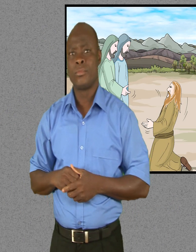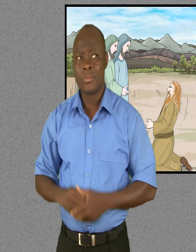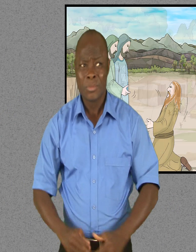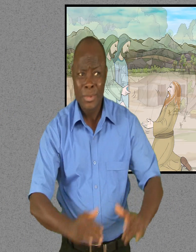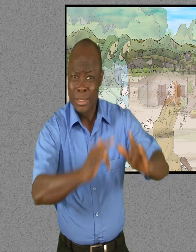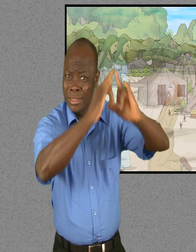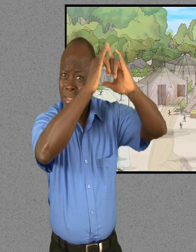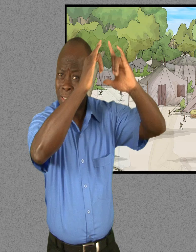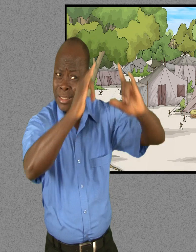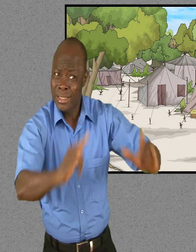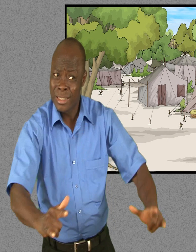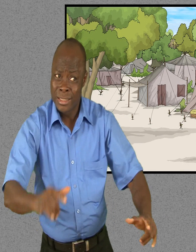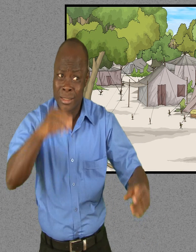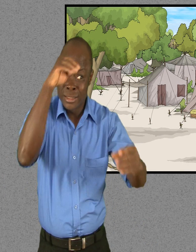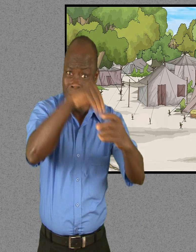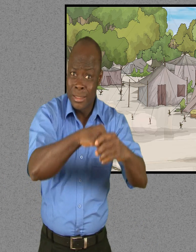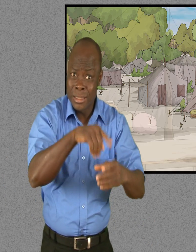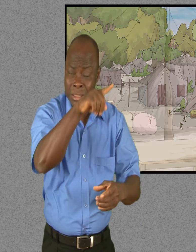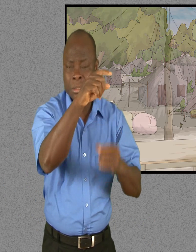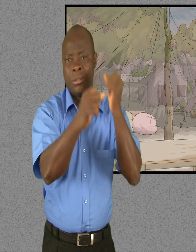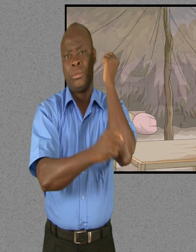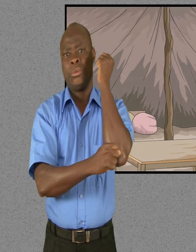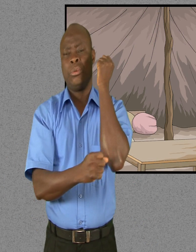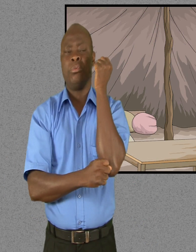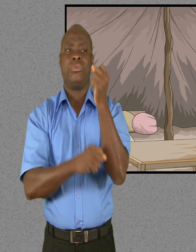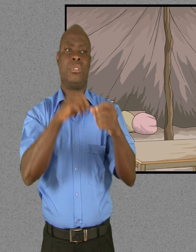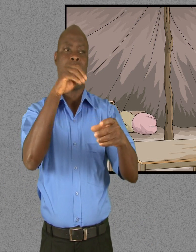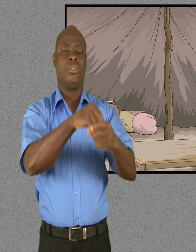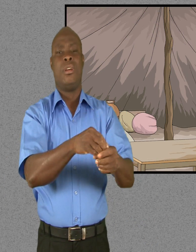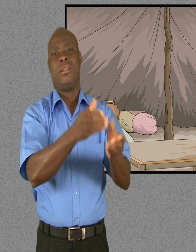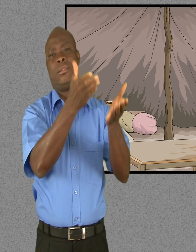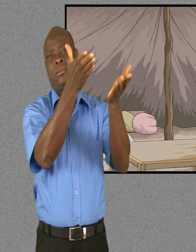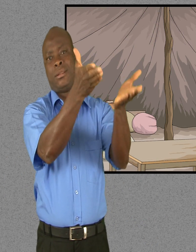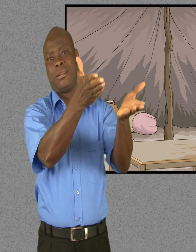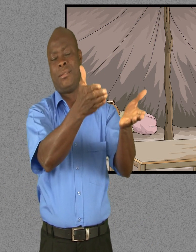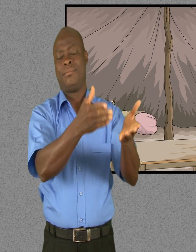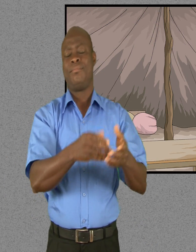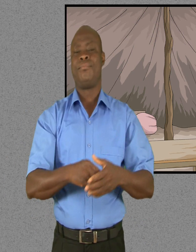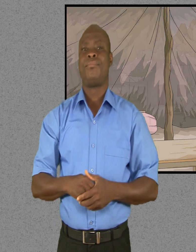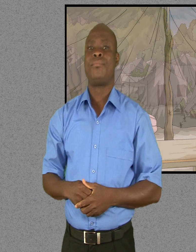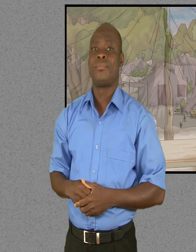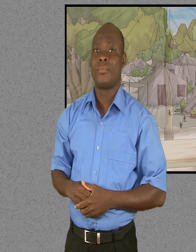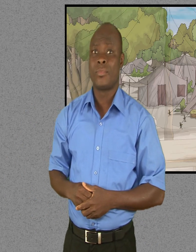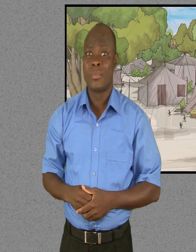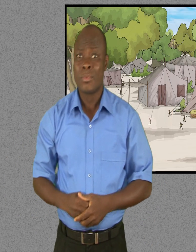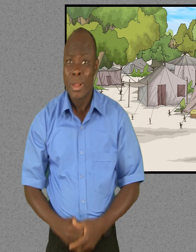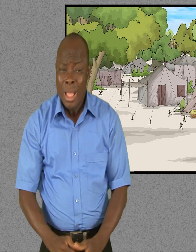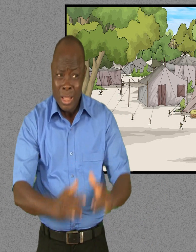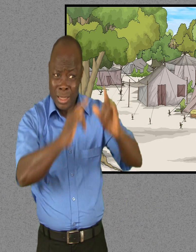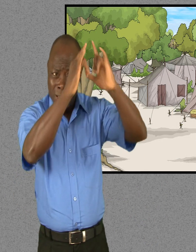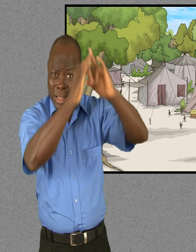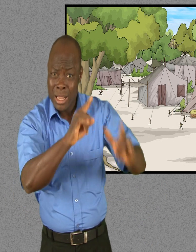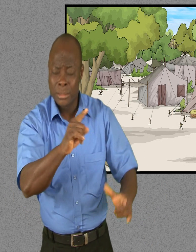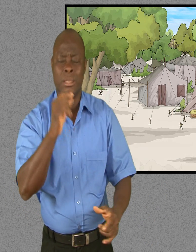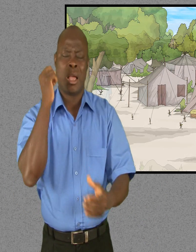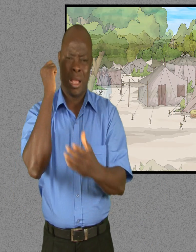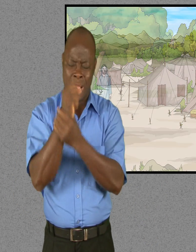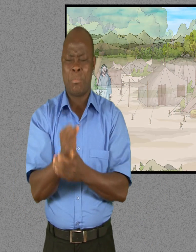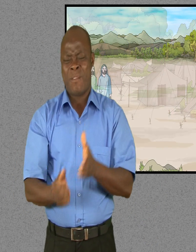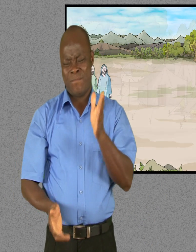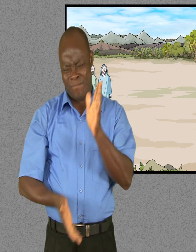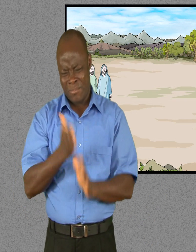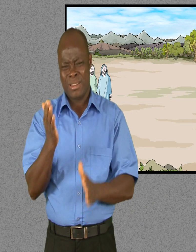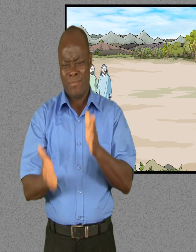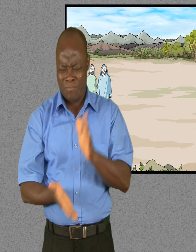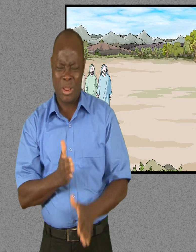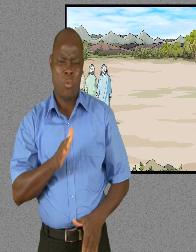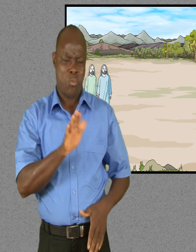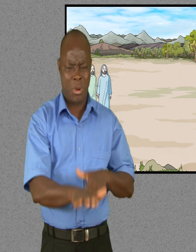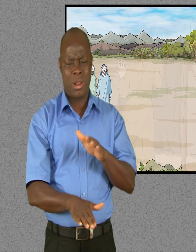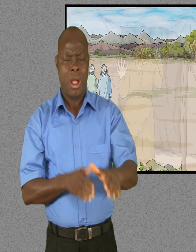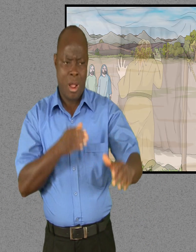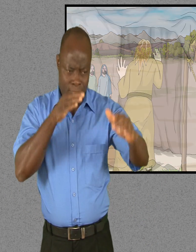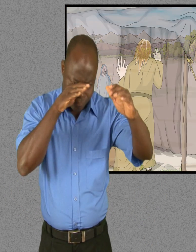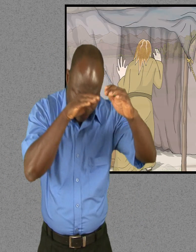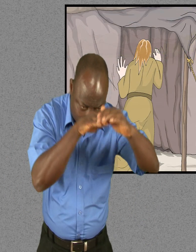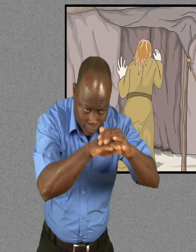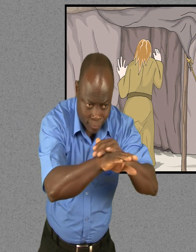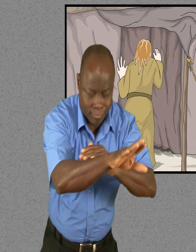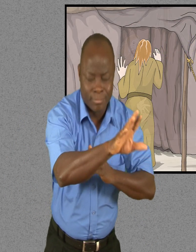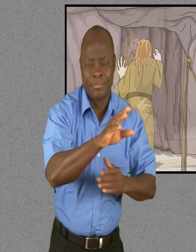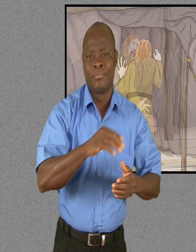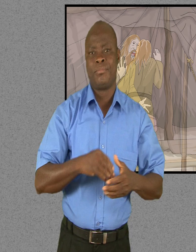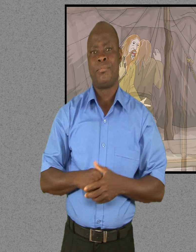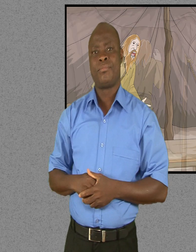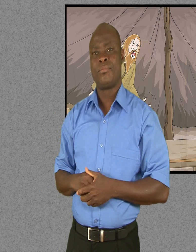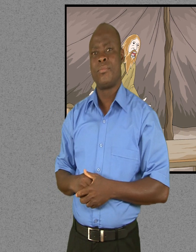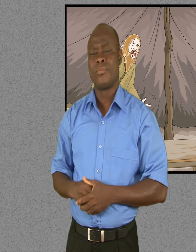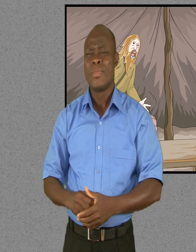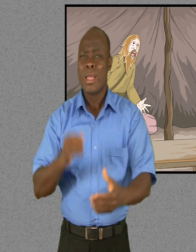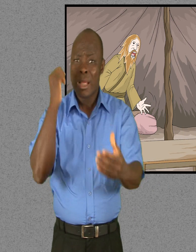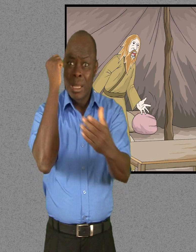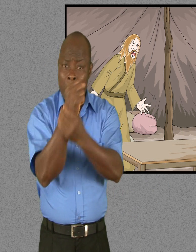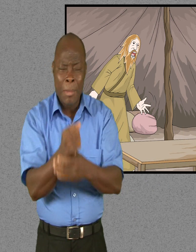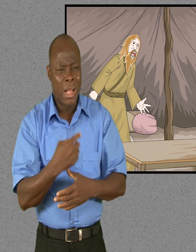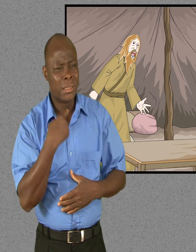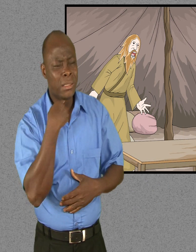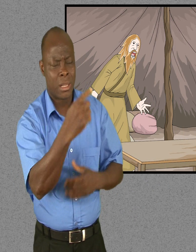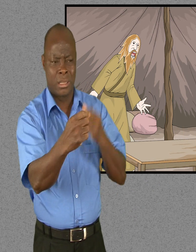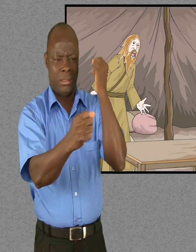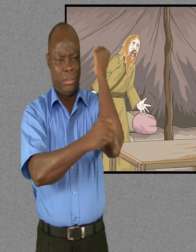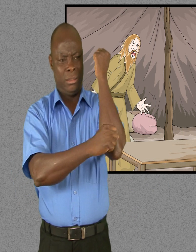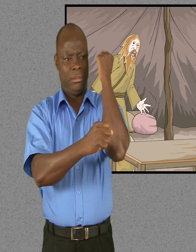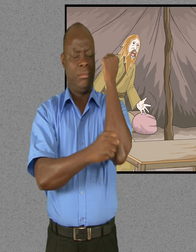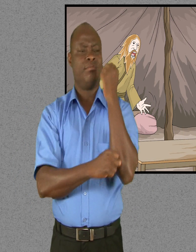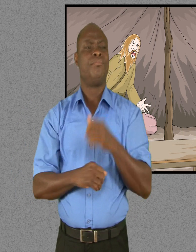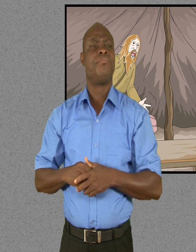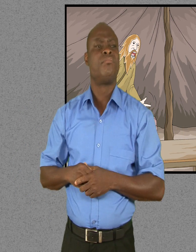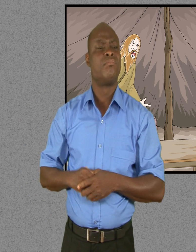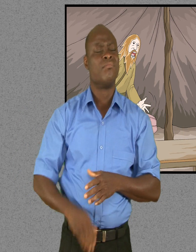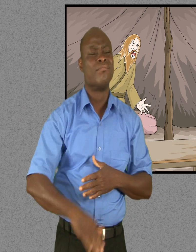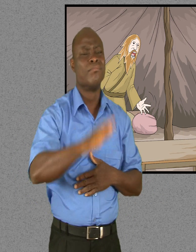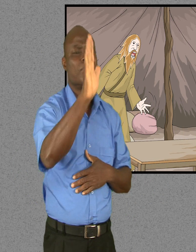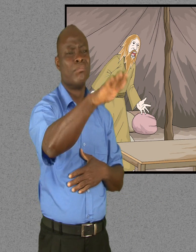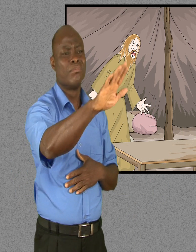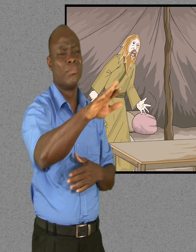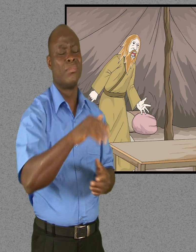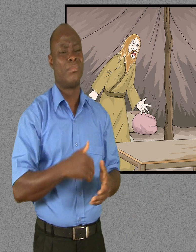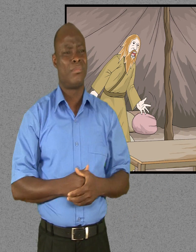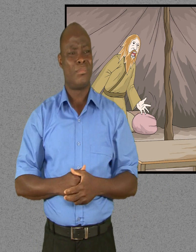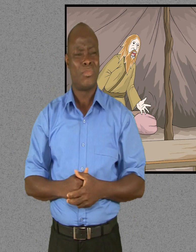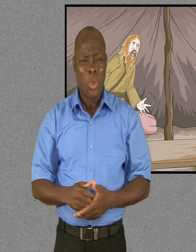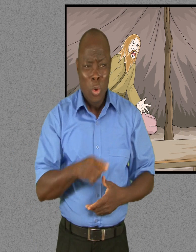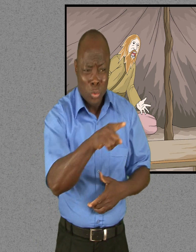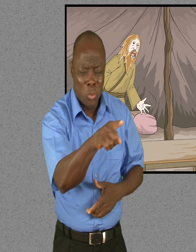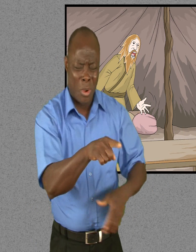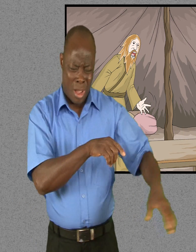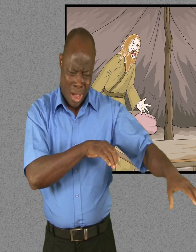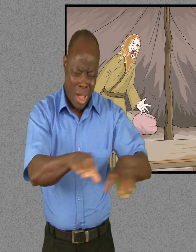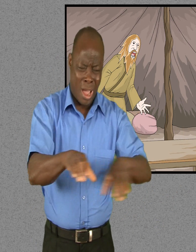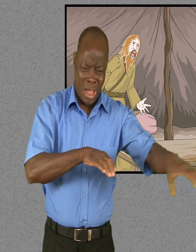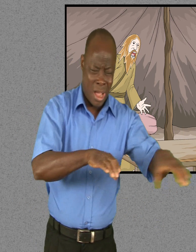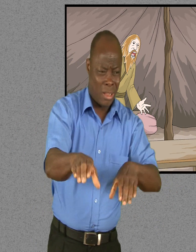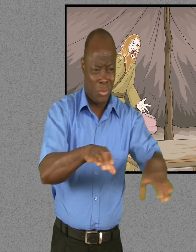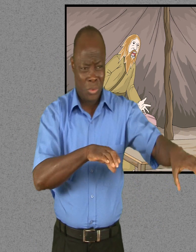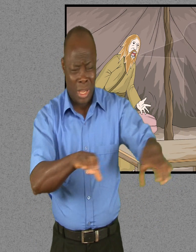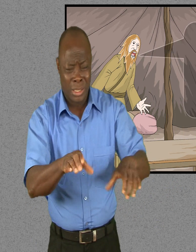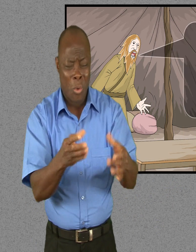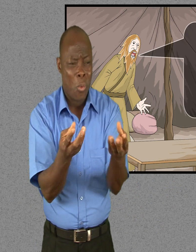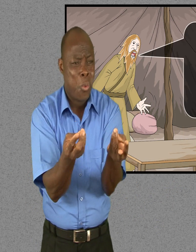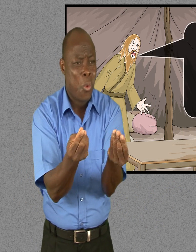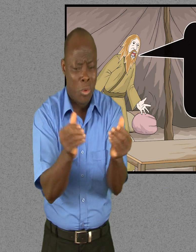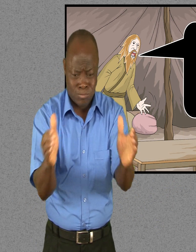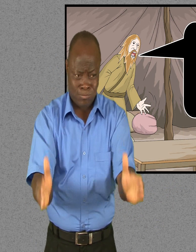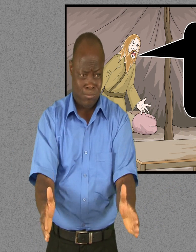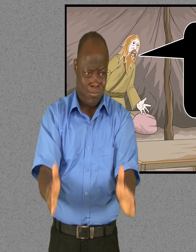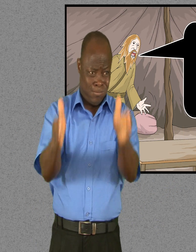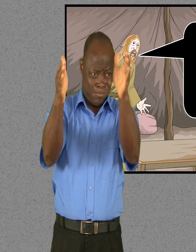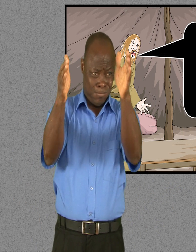So Abraham hurried into the tent and said to Sarah, “Quick!